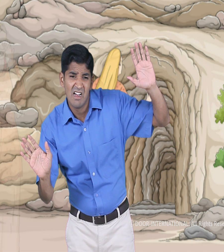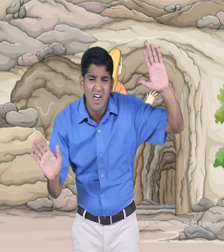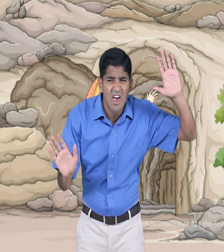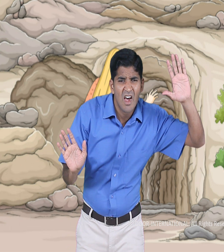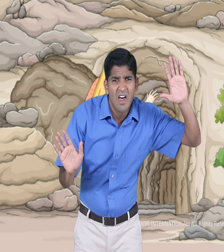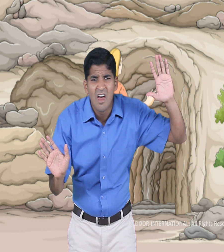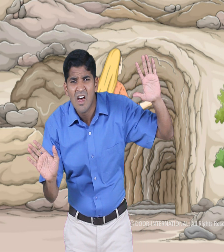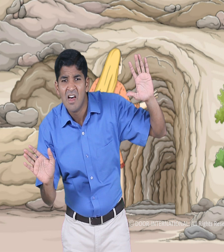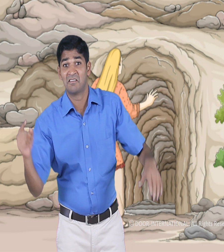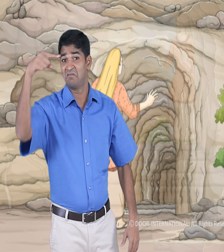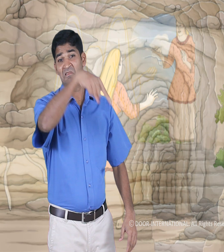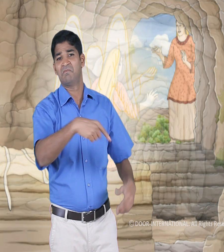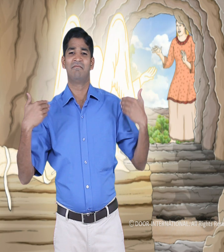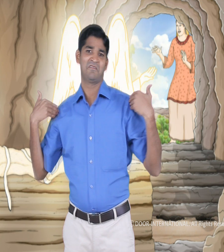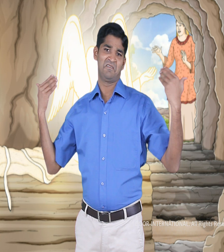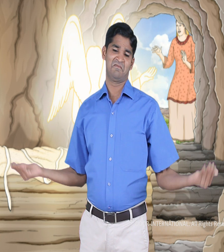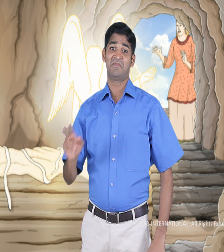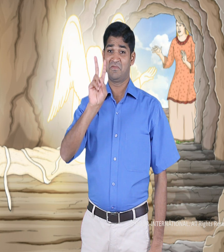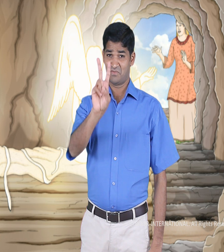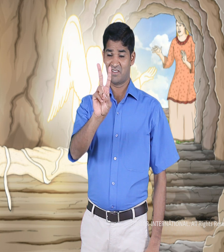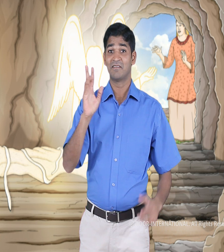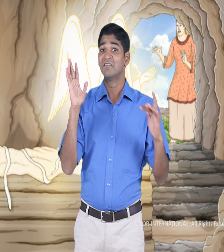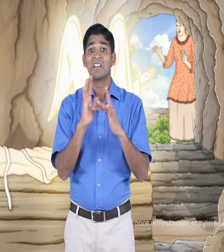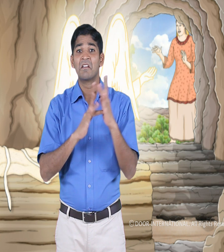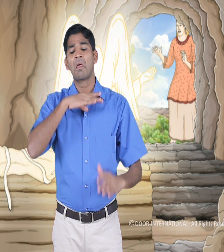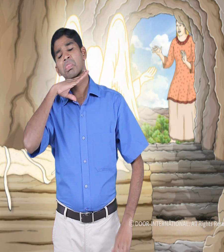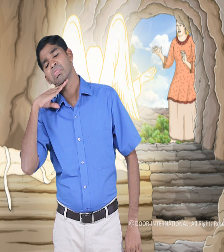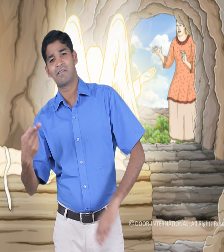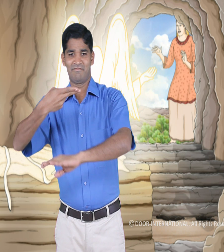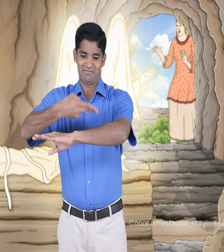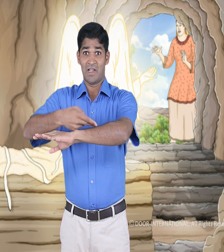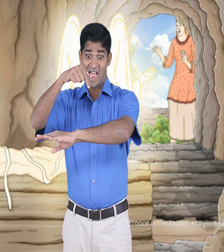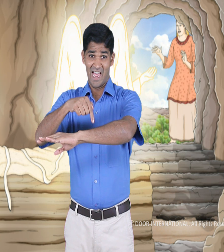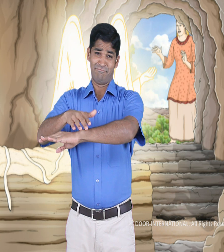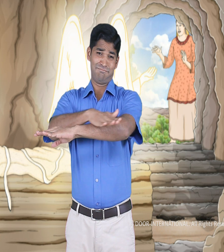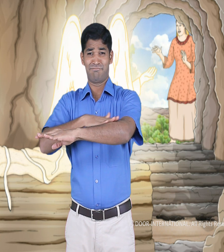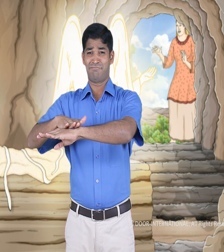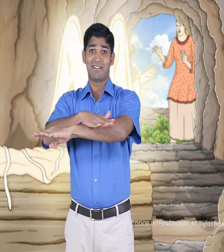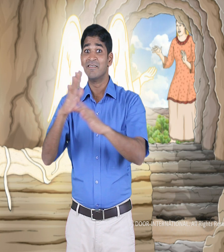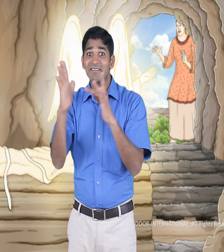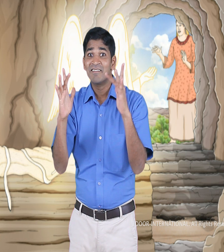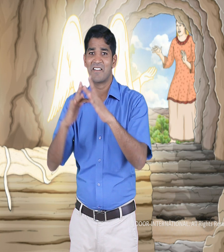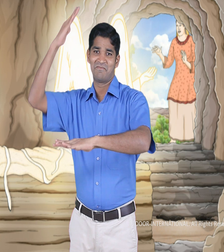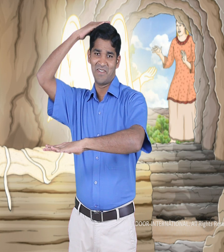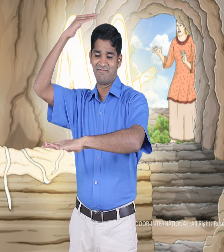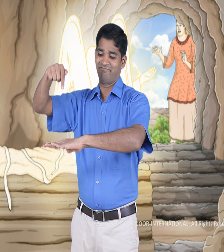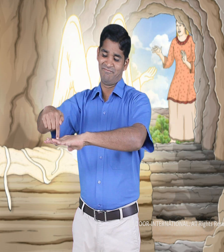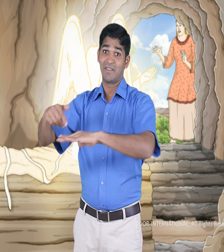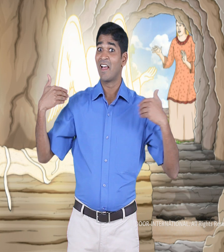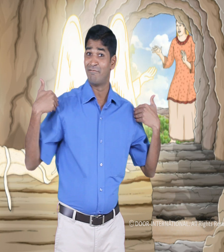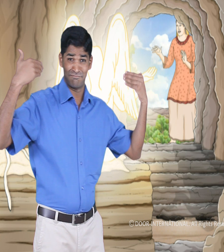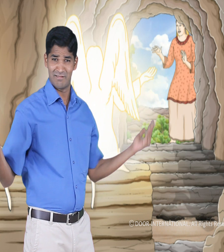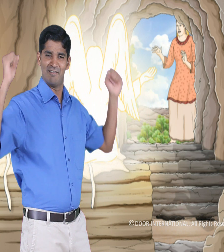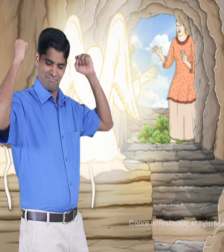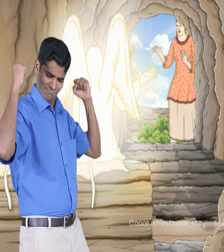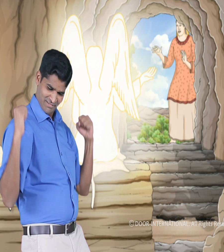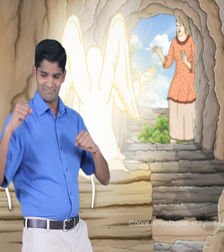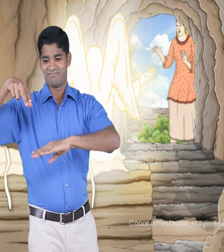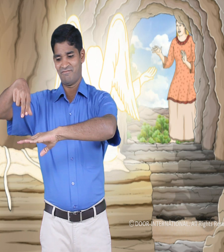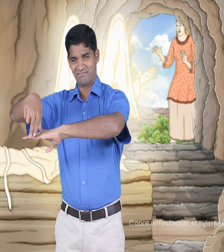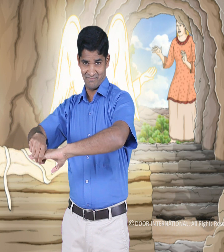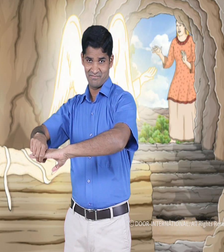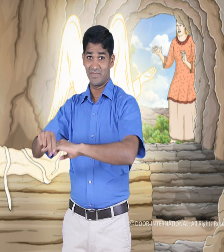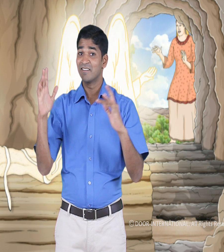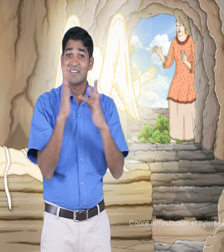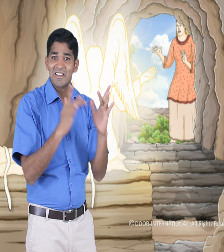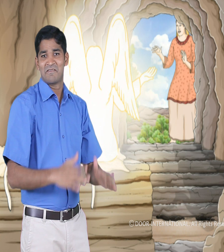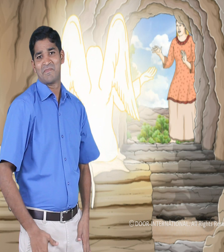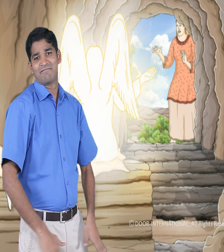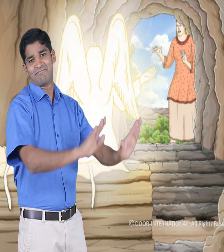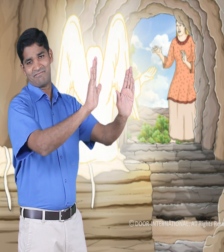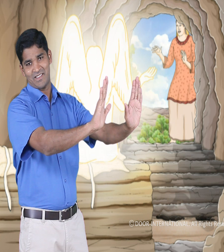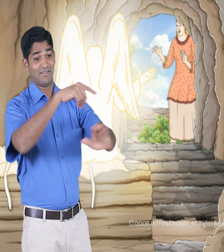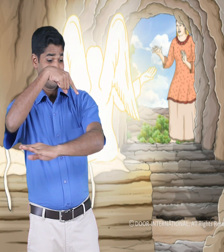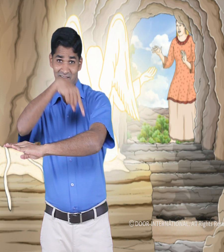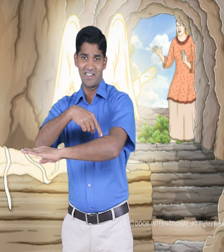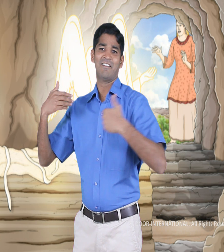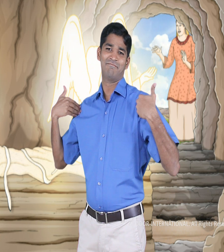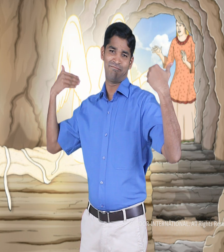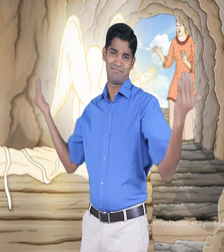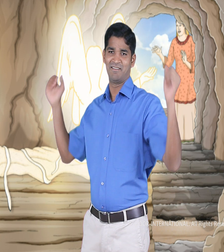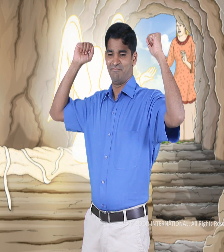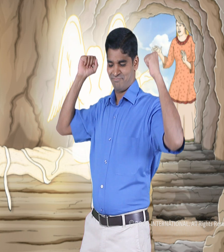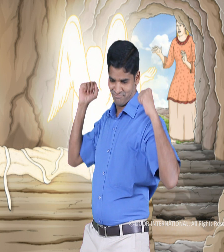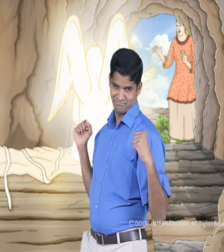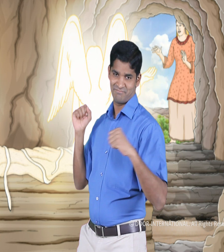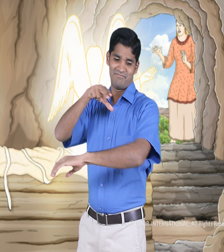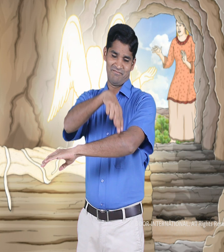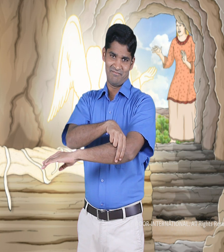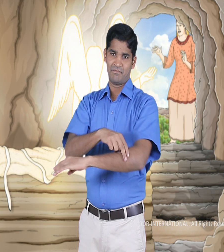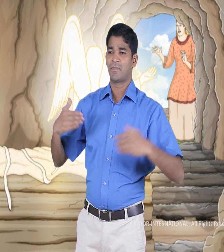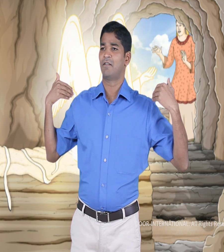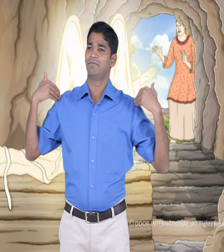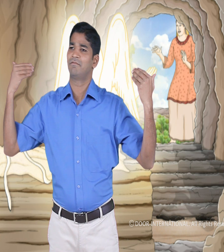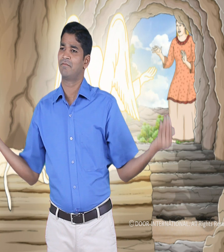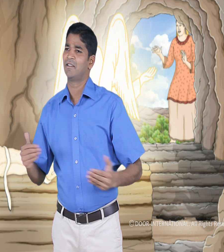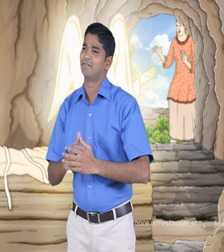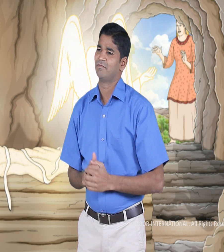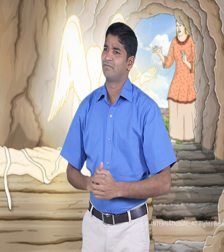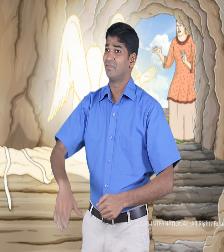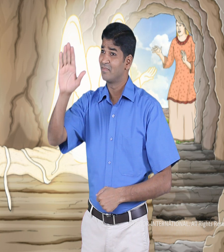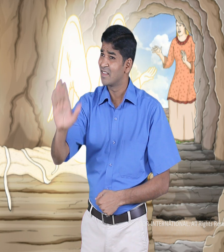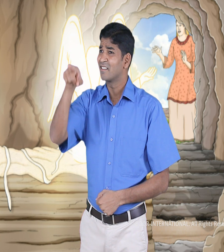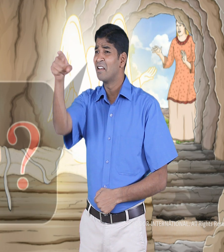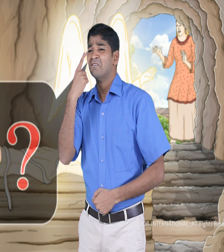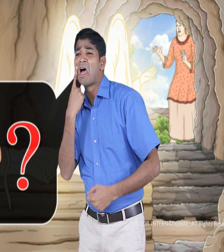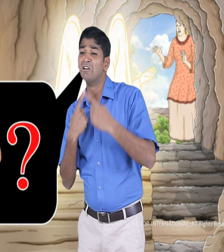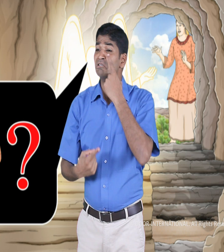And as she wept, she bent down to look into the tomb, and she saw two angels in white sitting where the body of Jesus had lain, one at the head and the other at the feet.